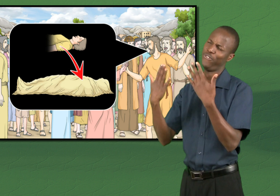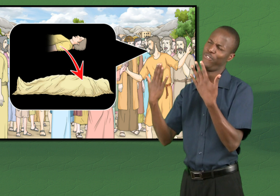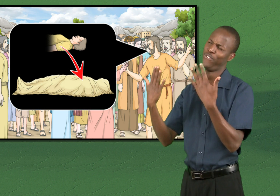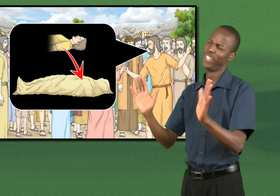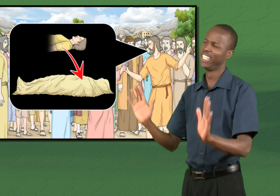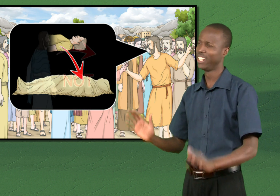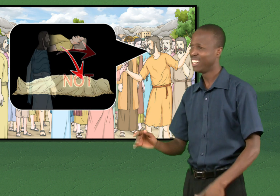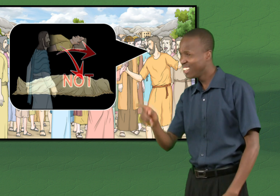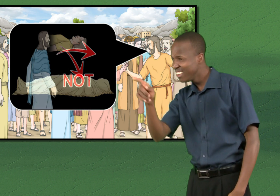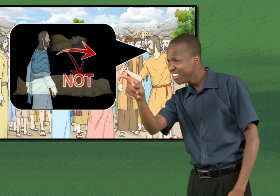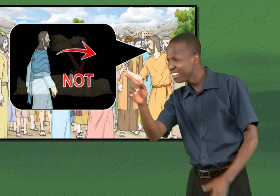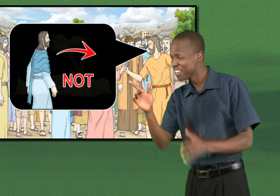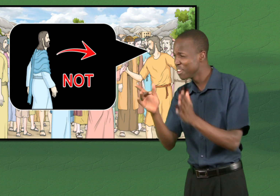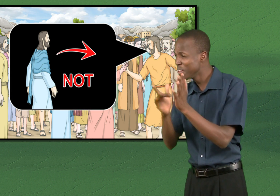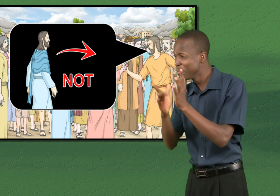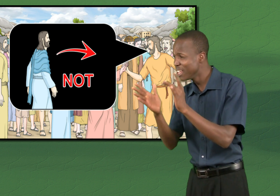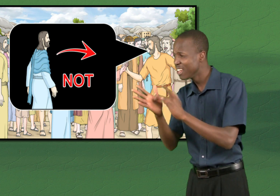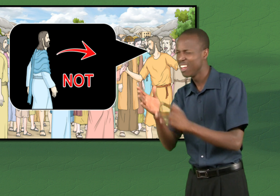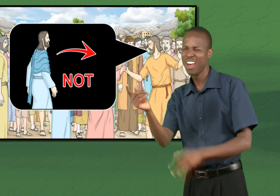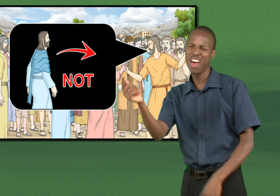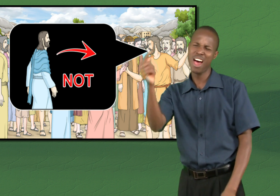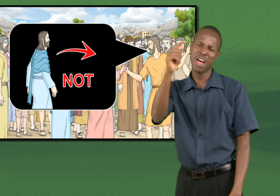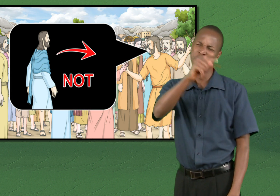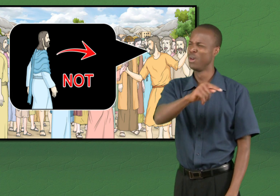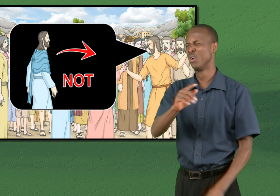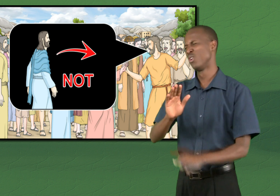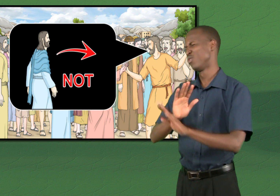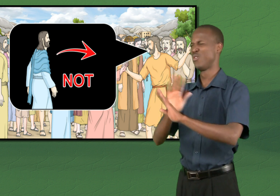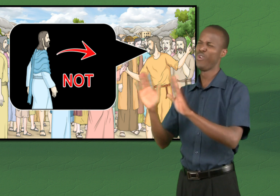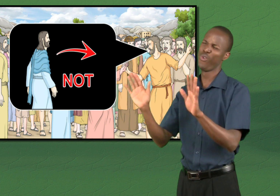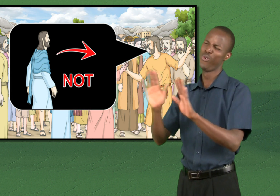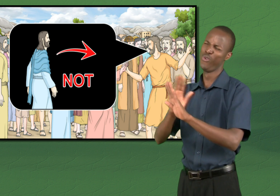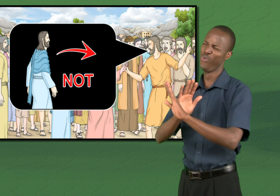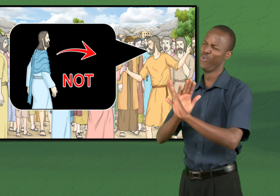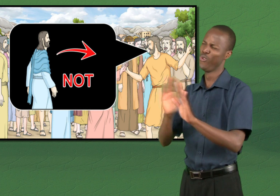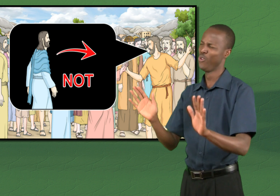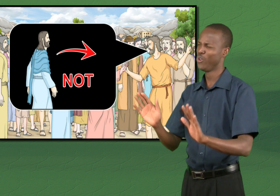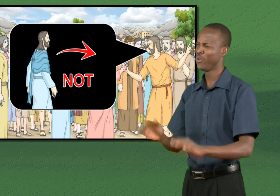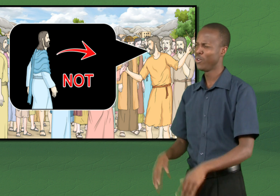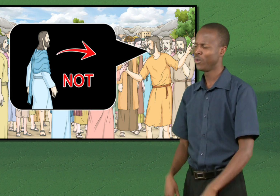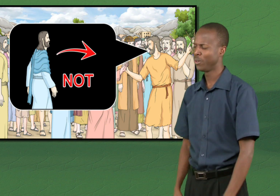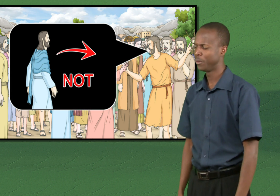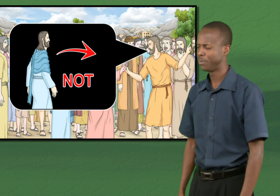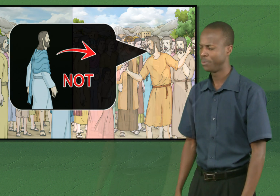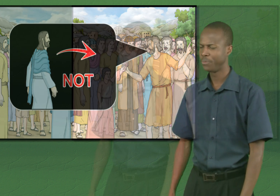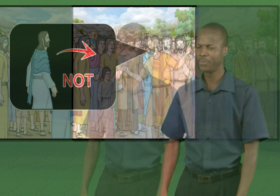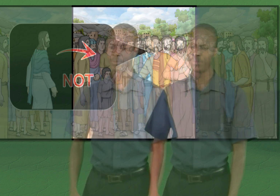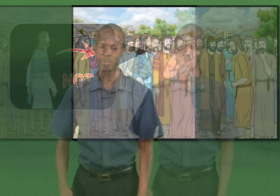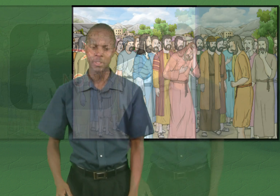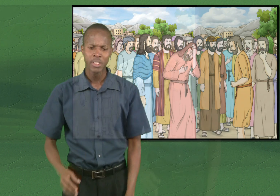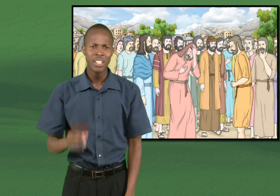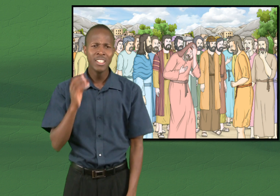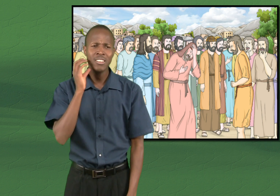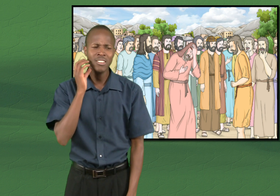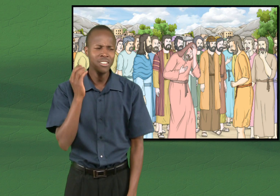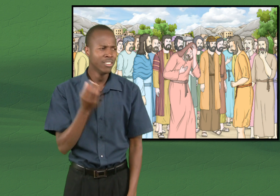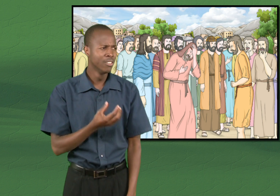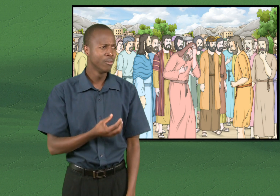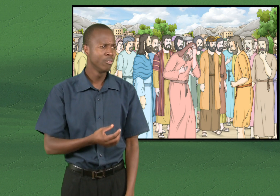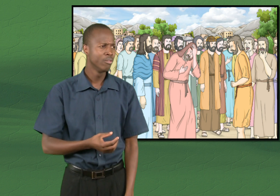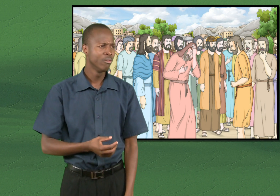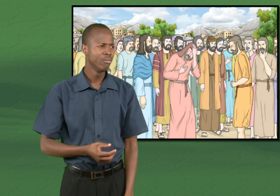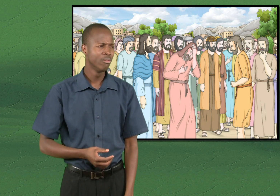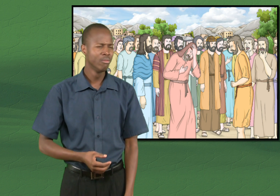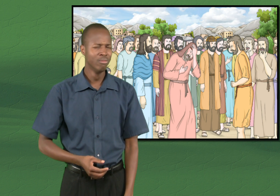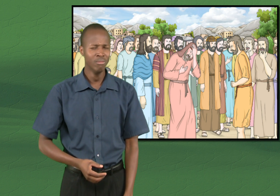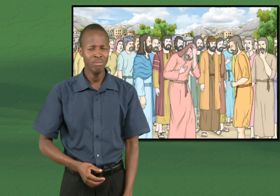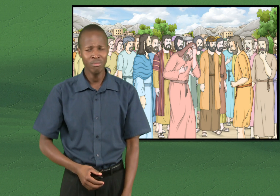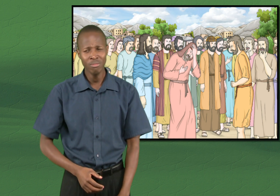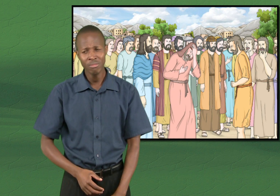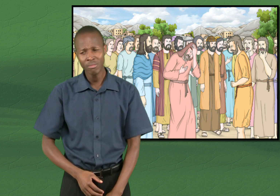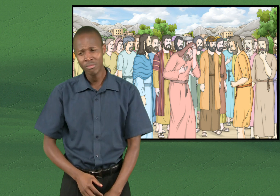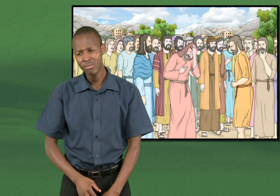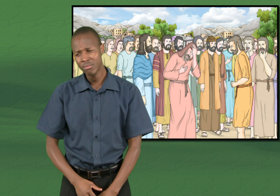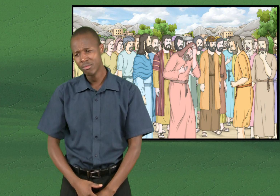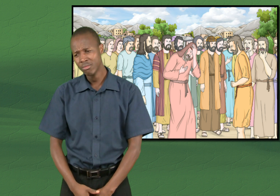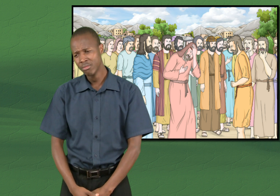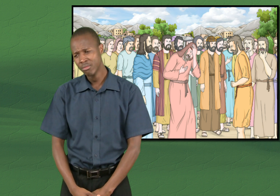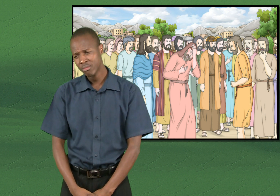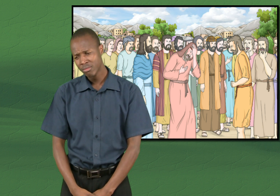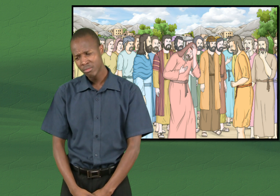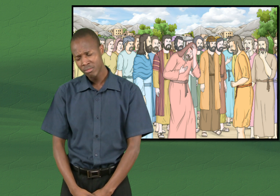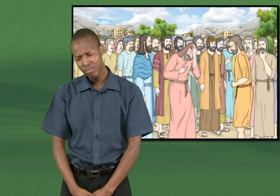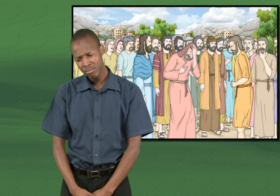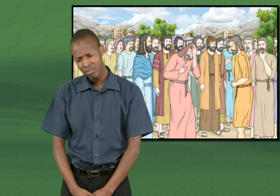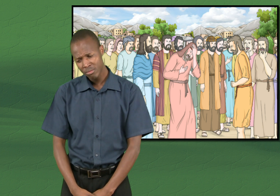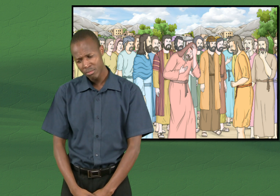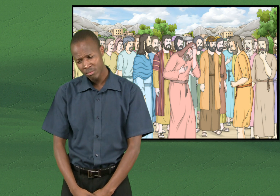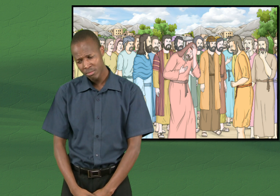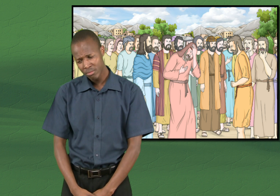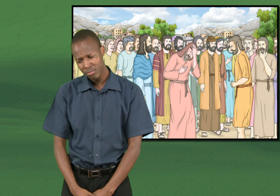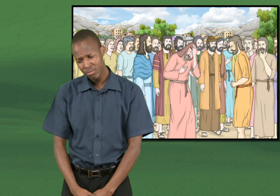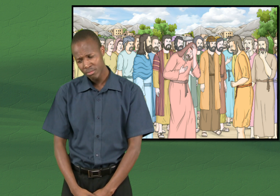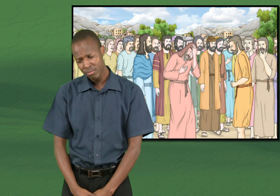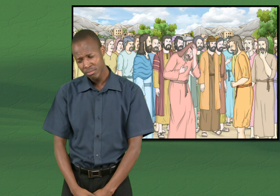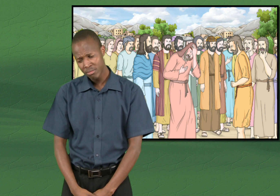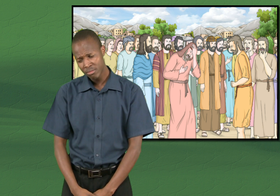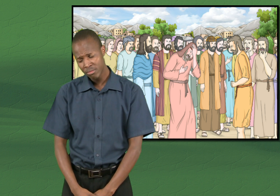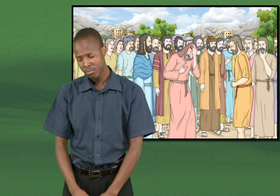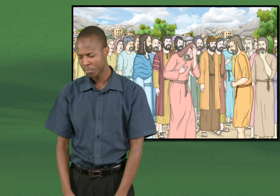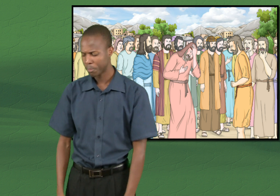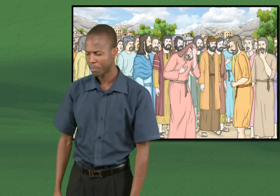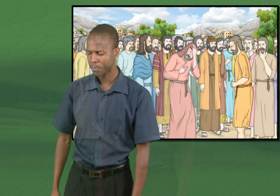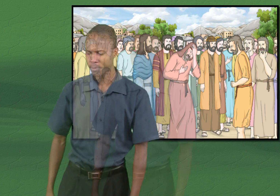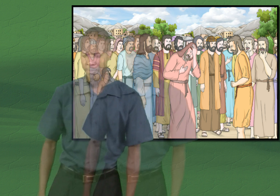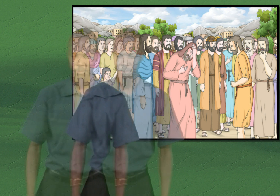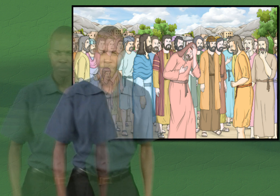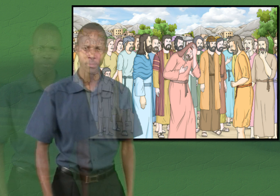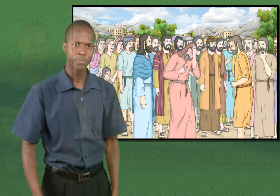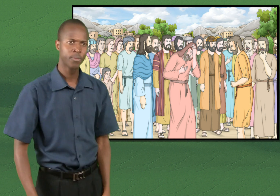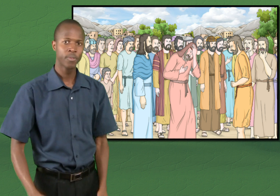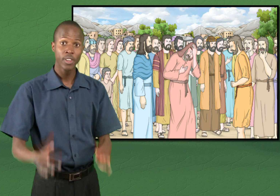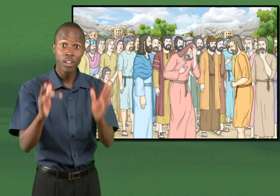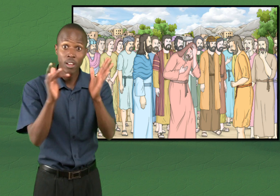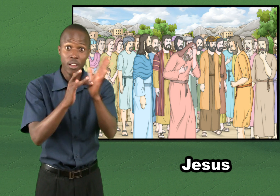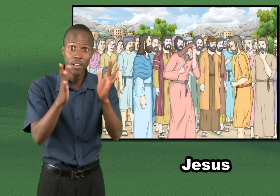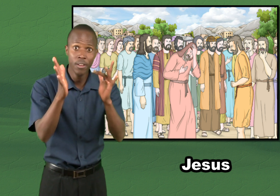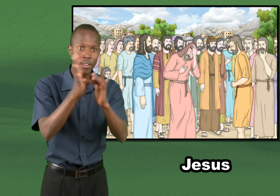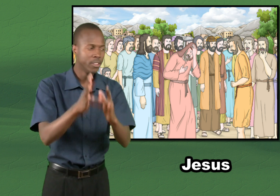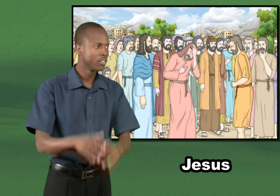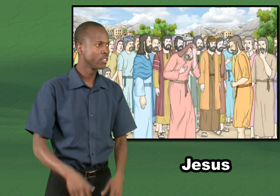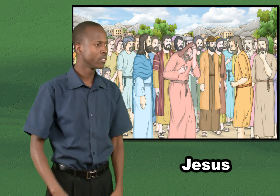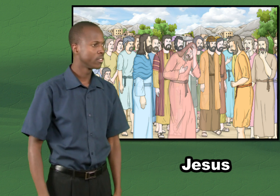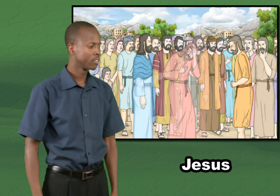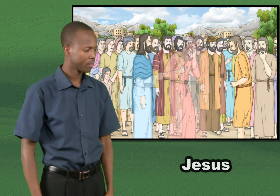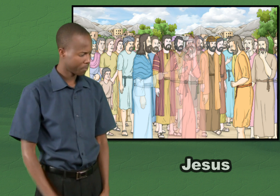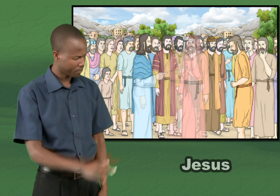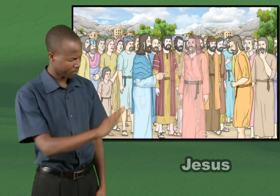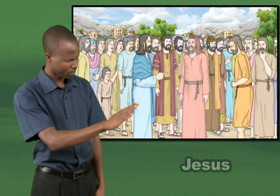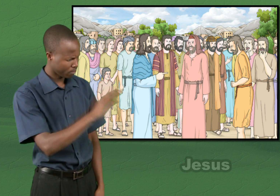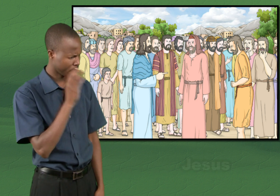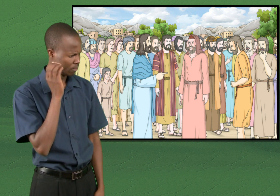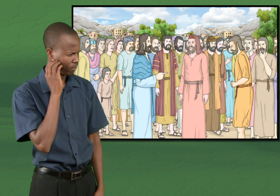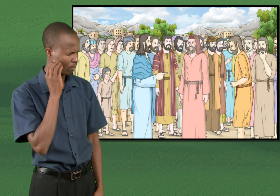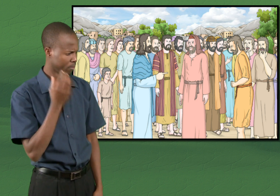why bother the Teacher anymore?”